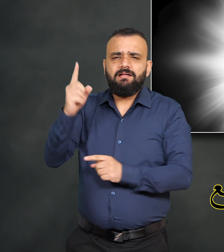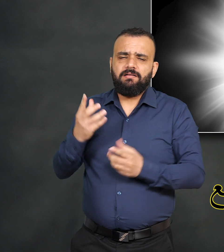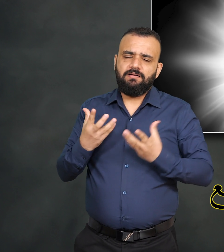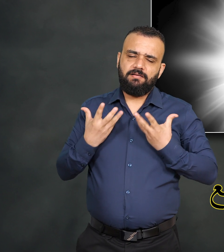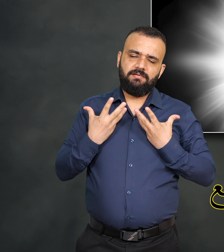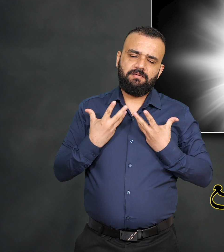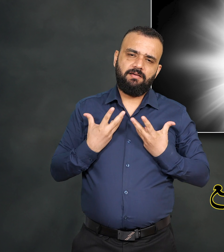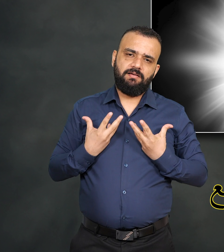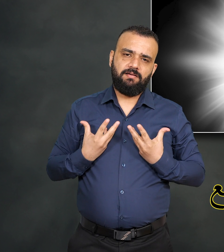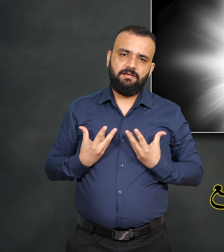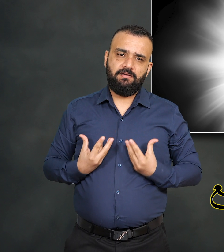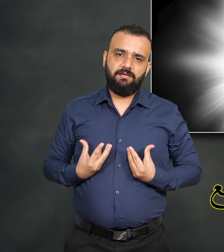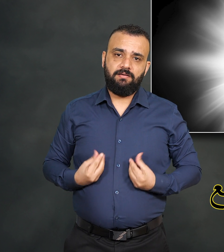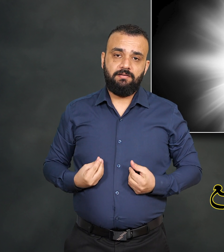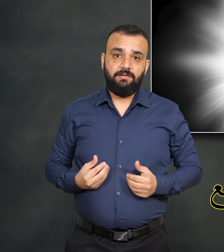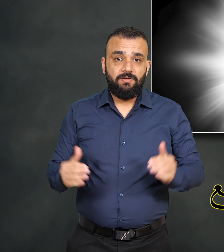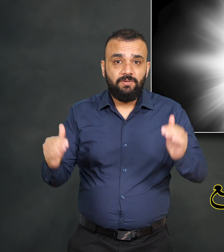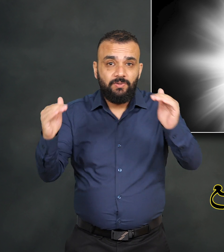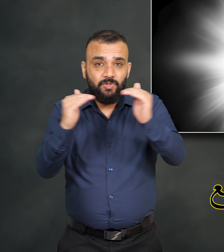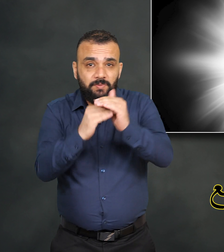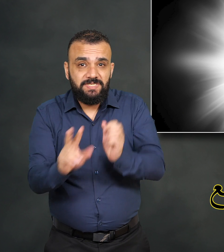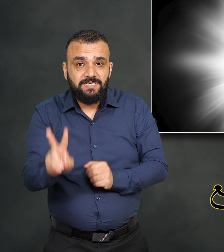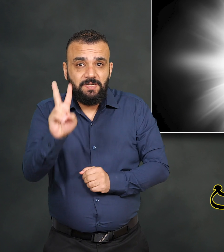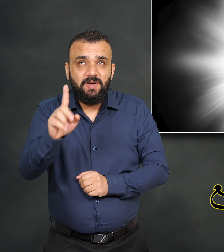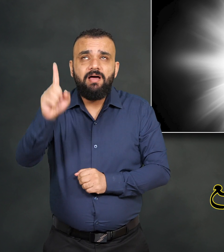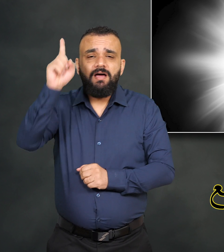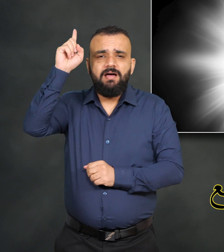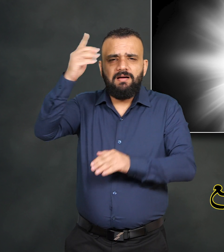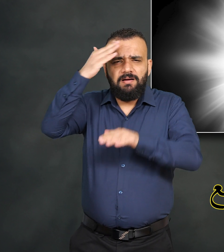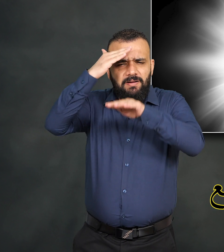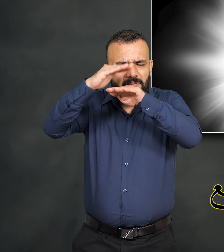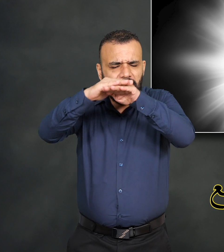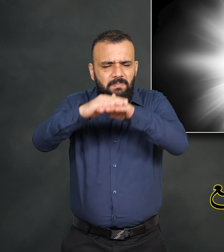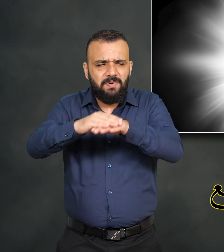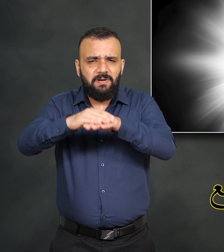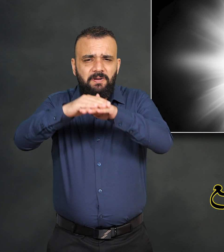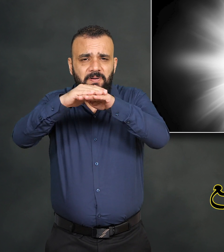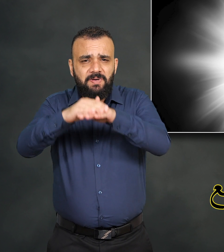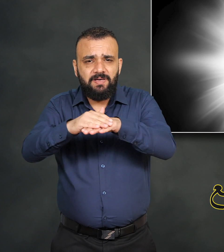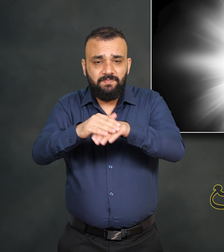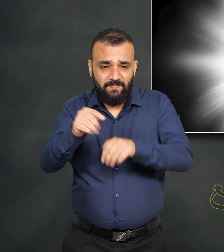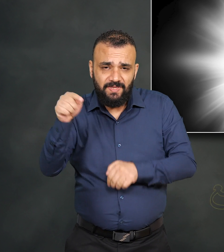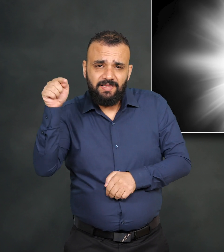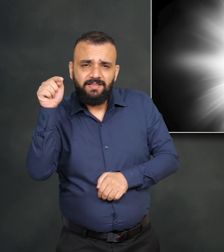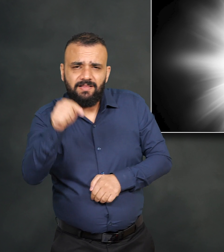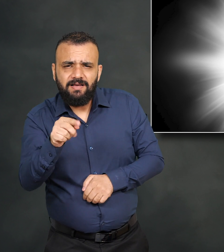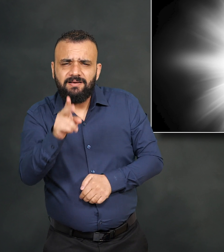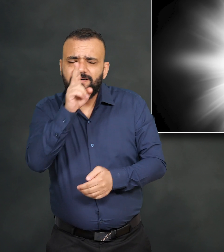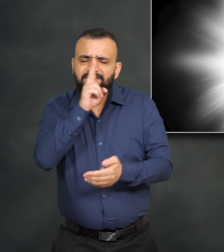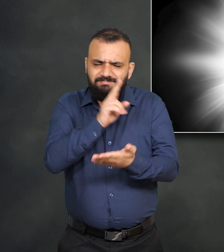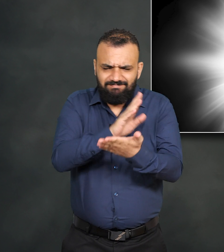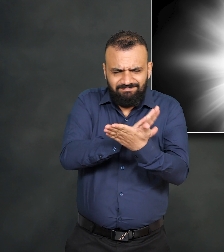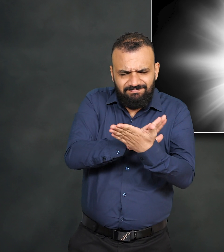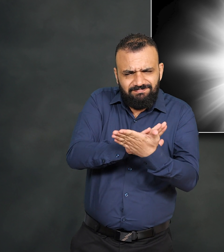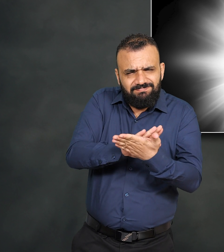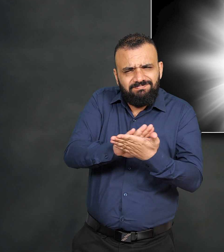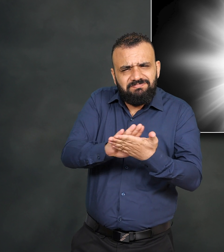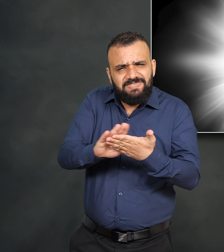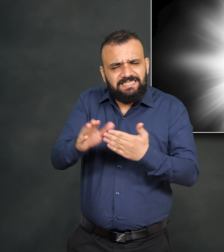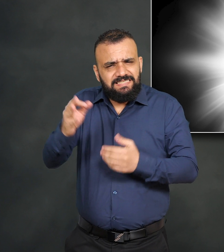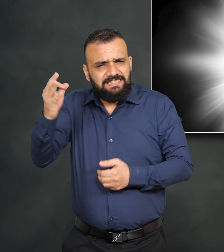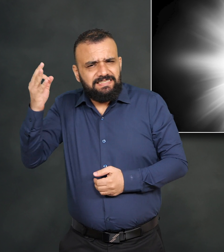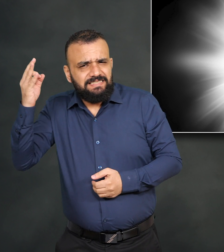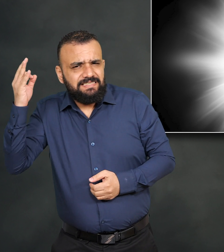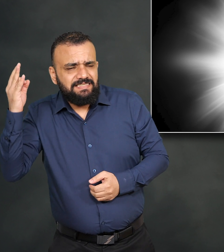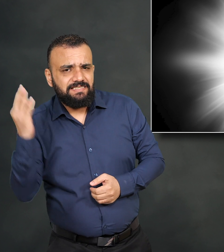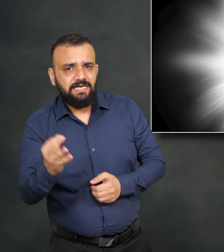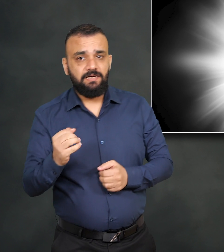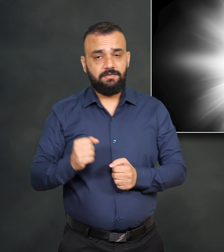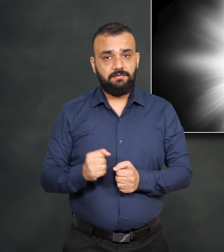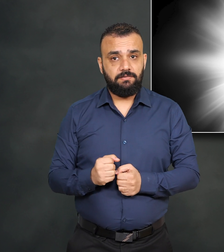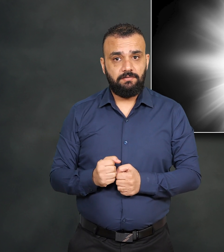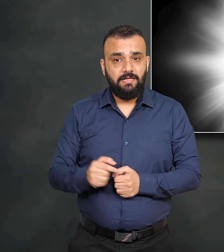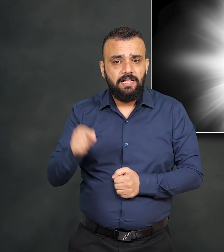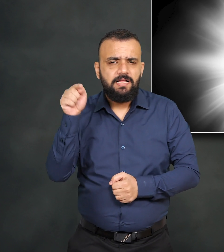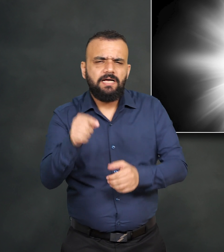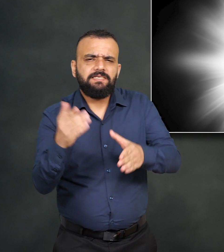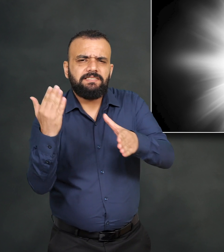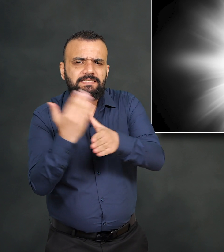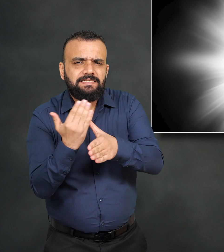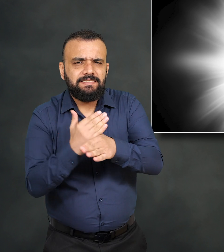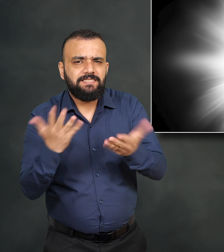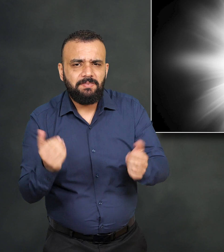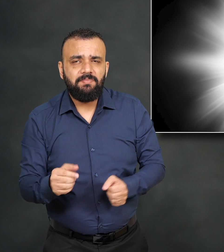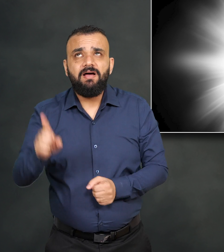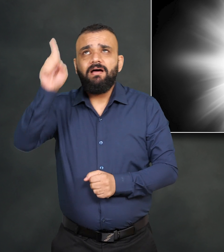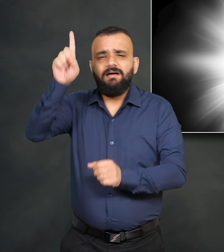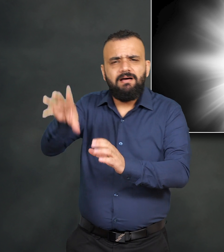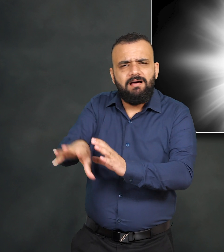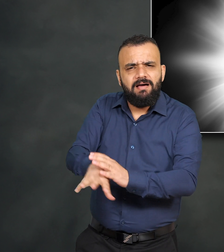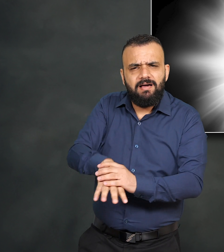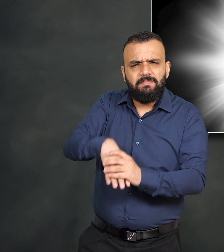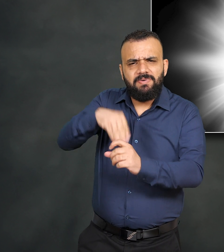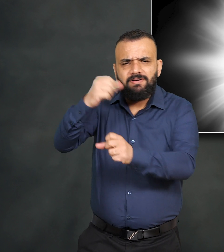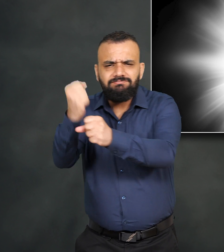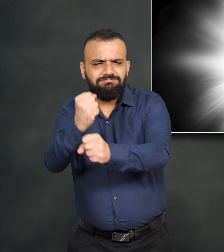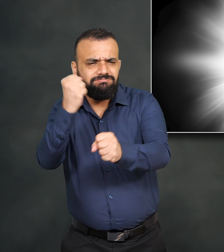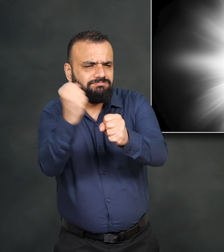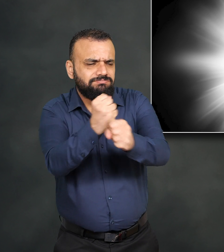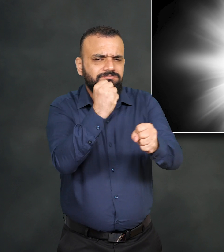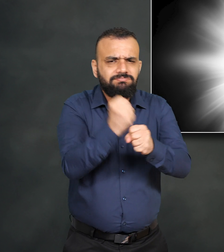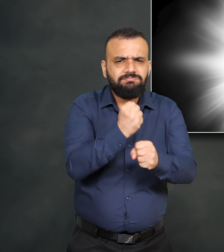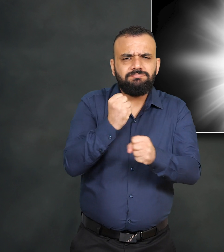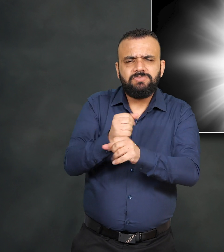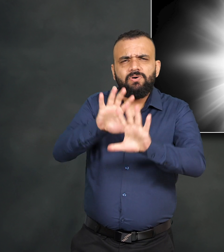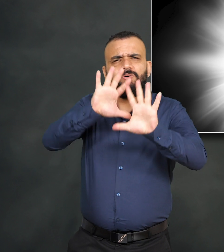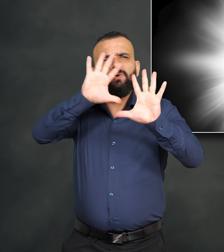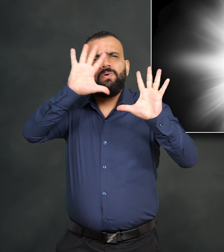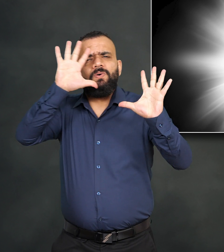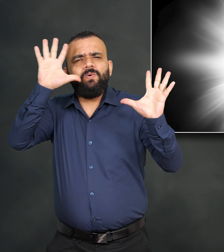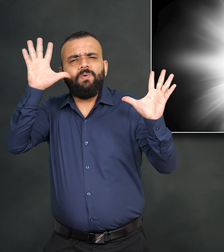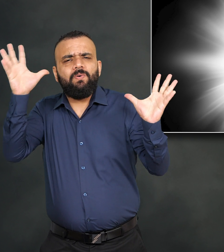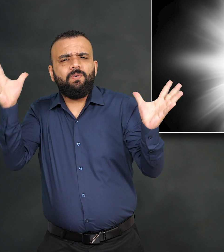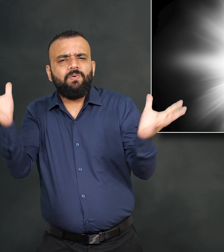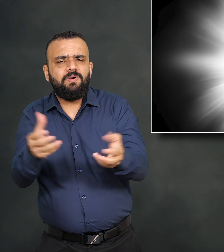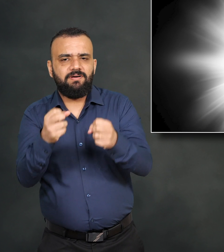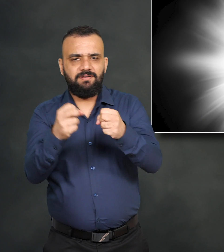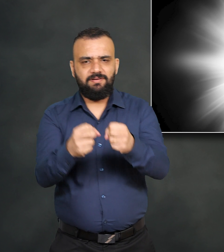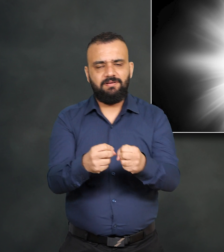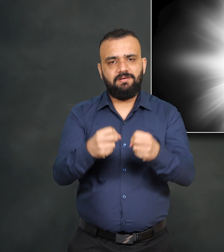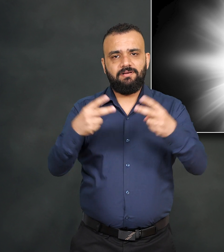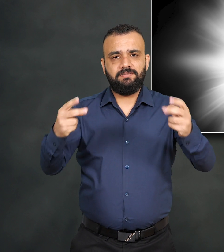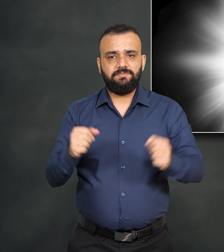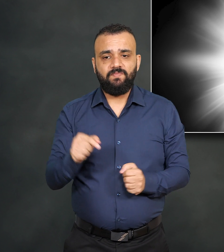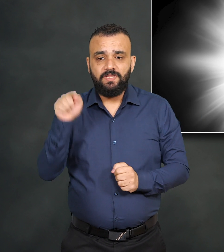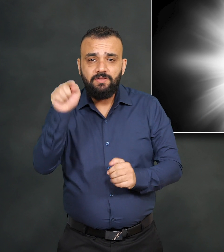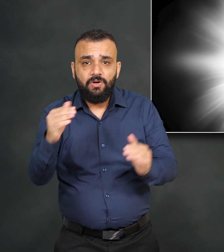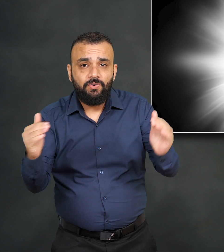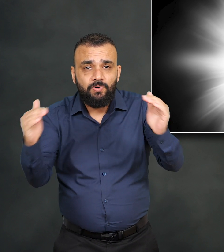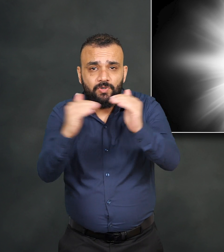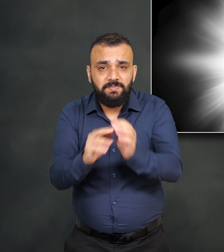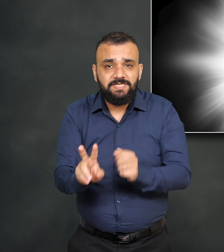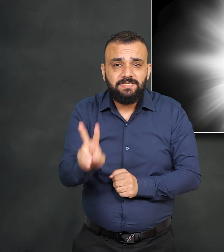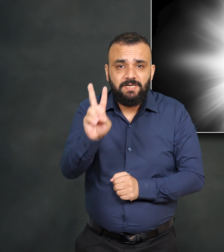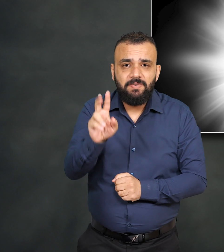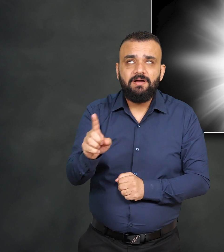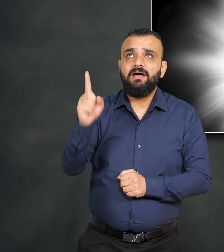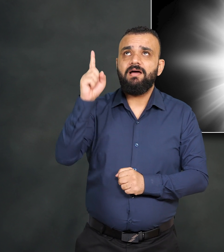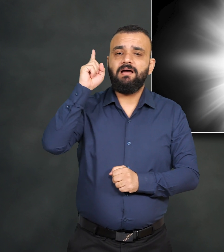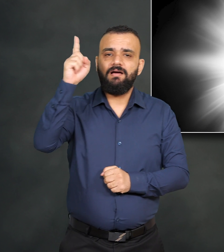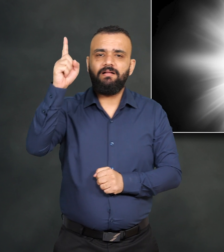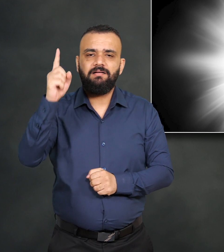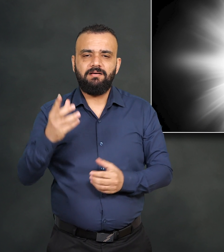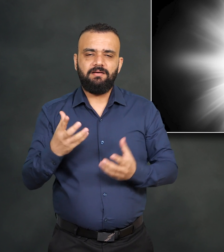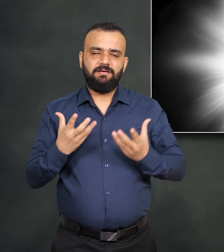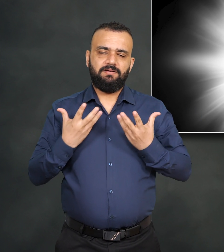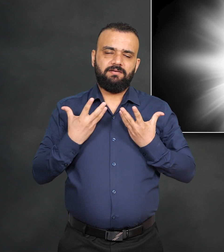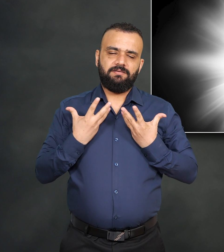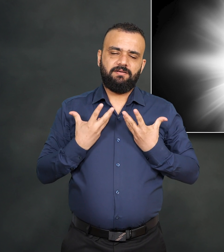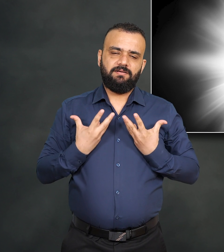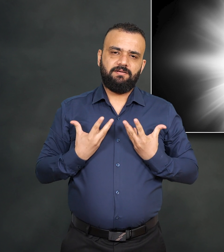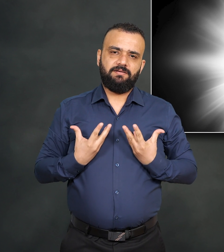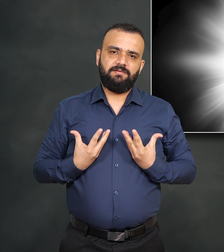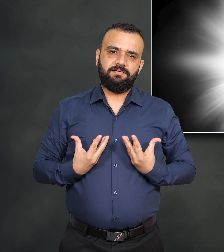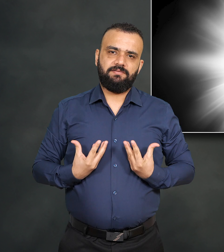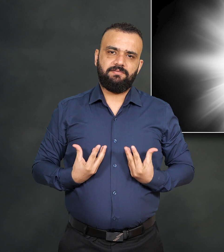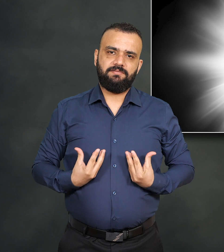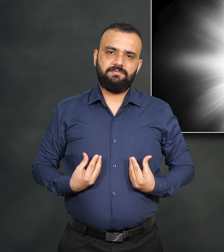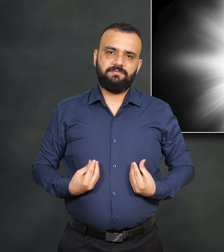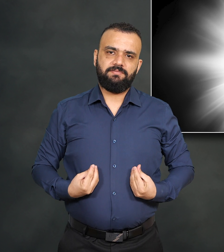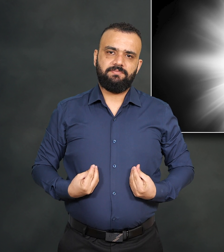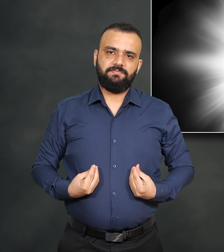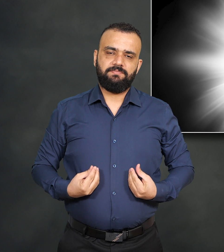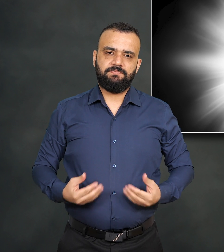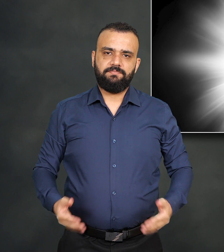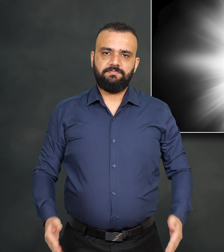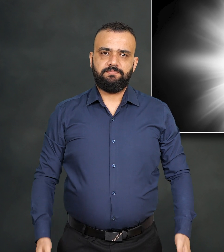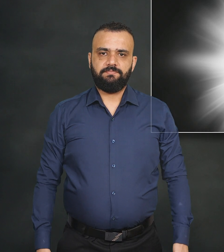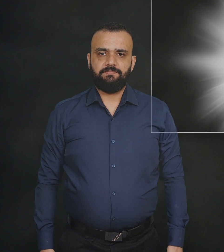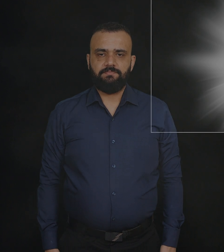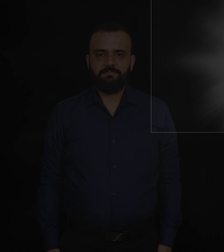Then God blessed the seventh day and sanctified it, because on that day He rested from all the work of creation that He had accomplished.